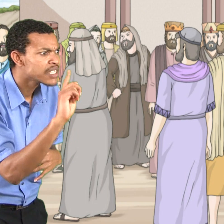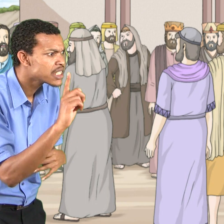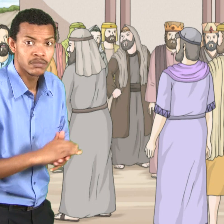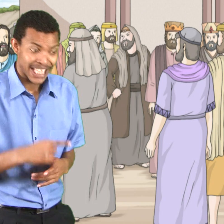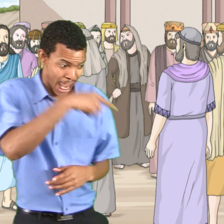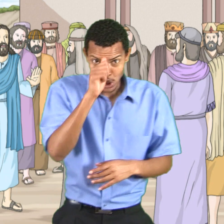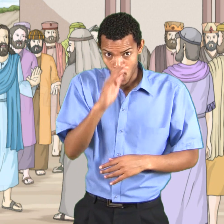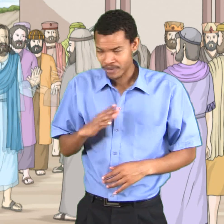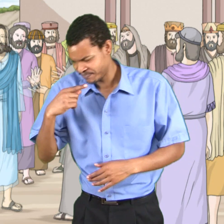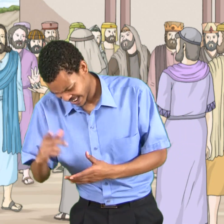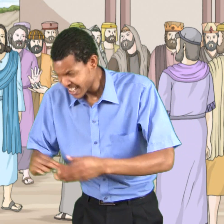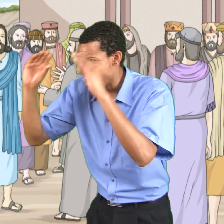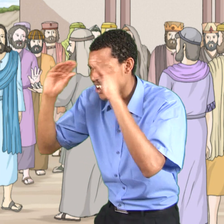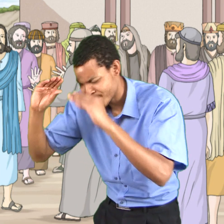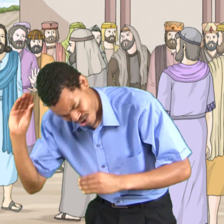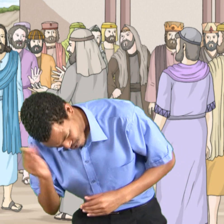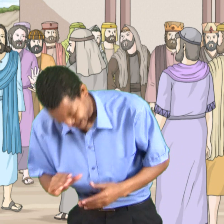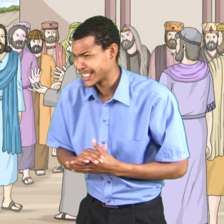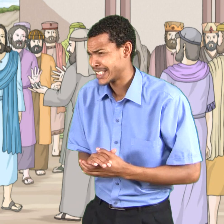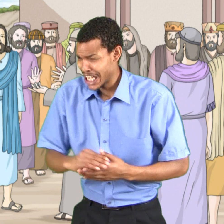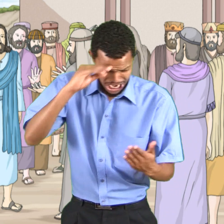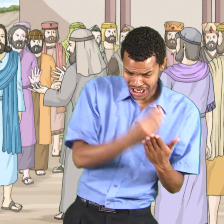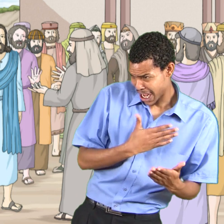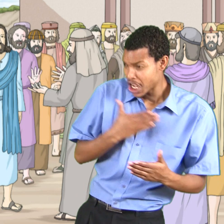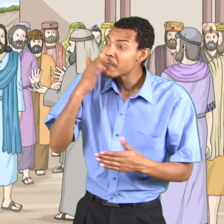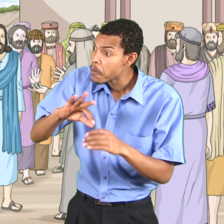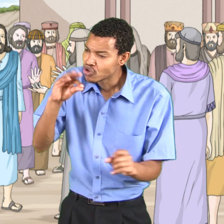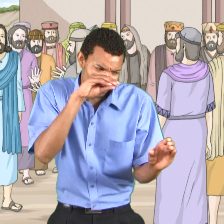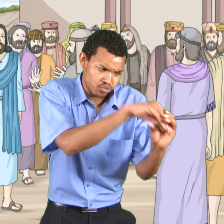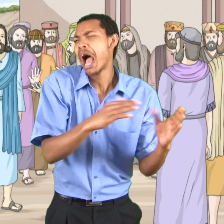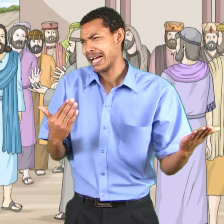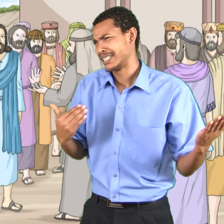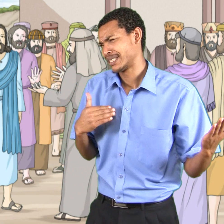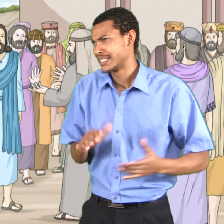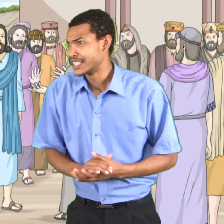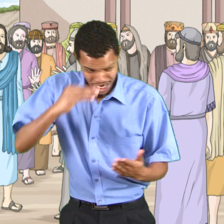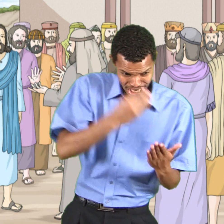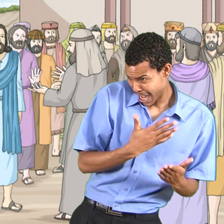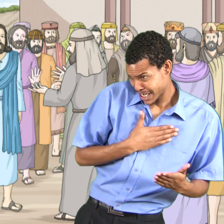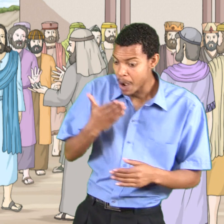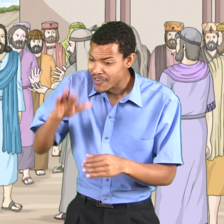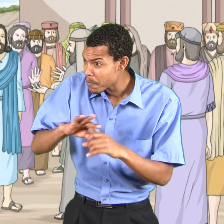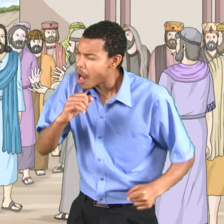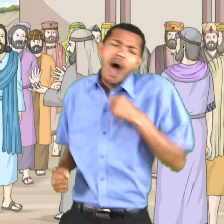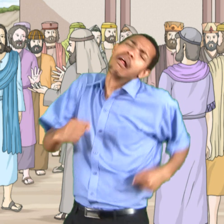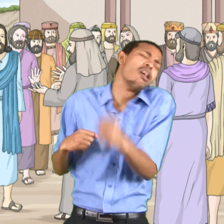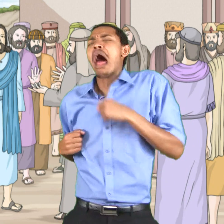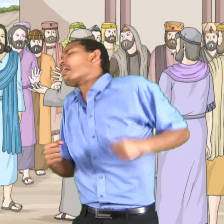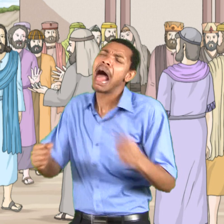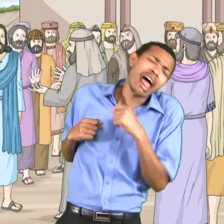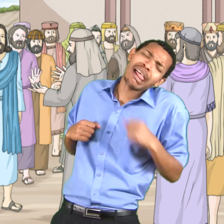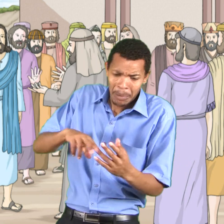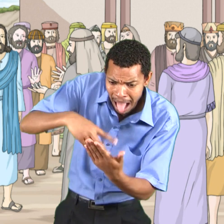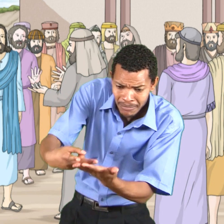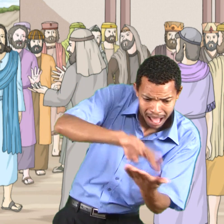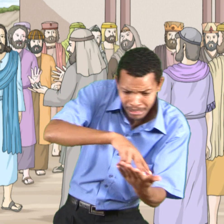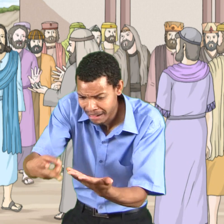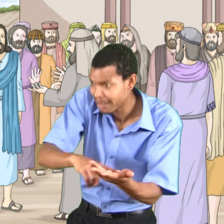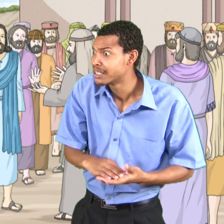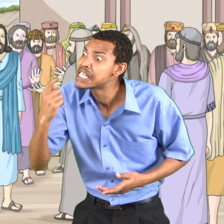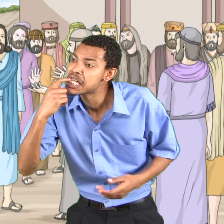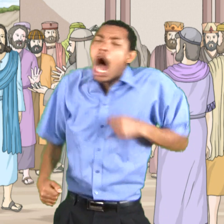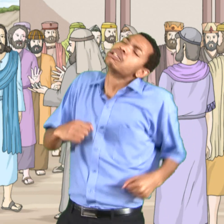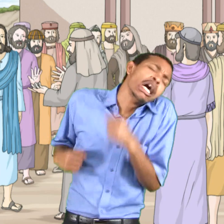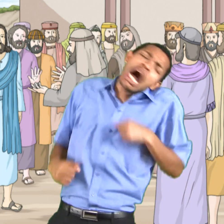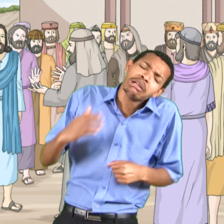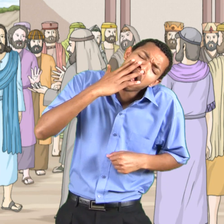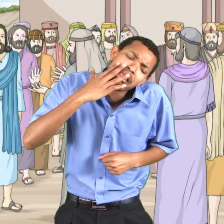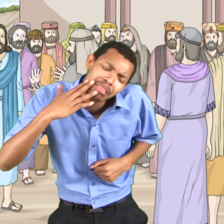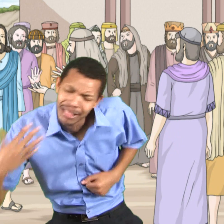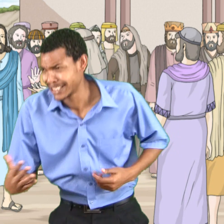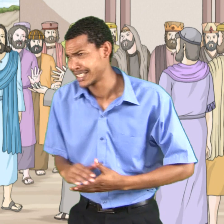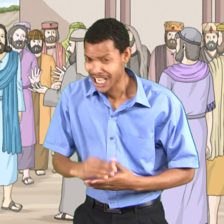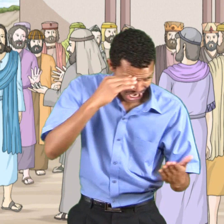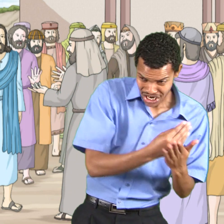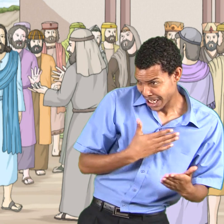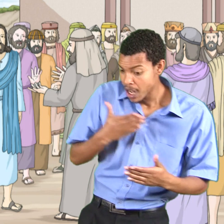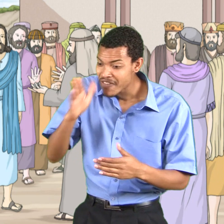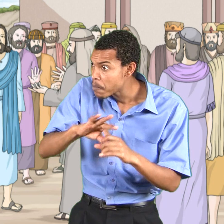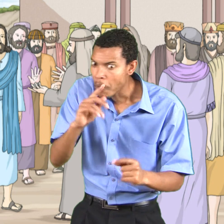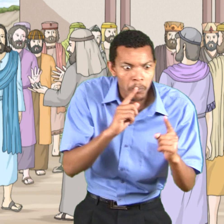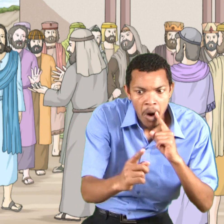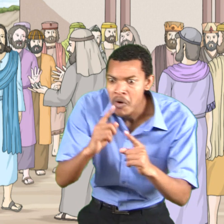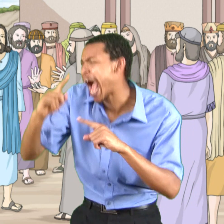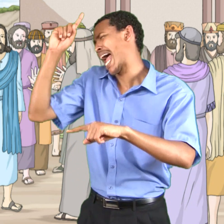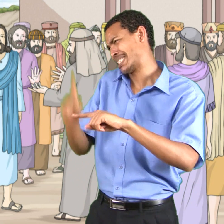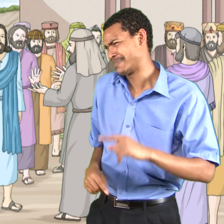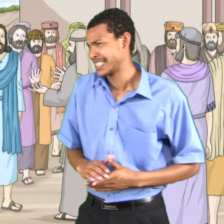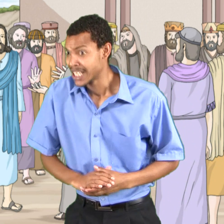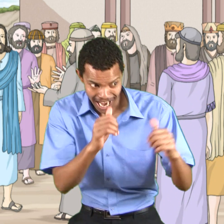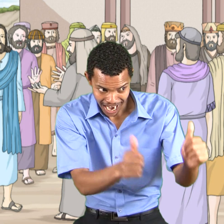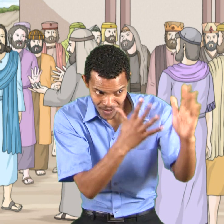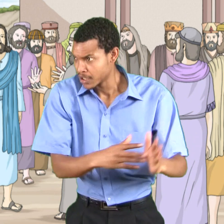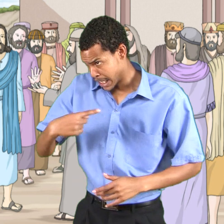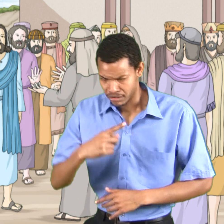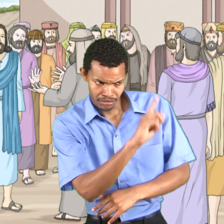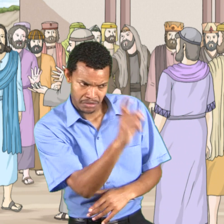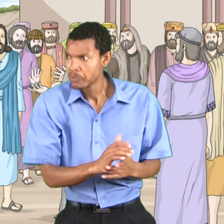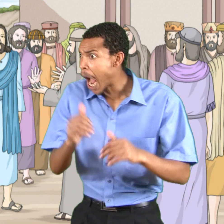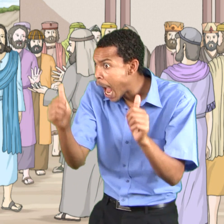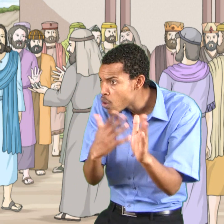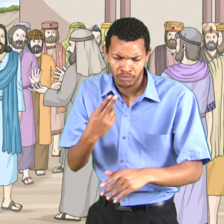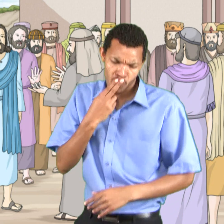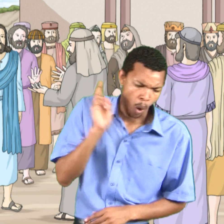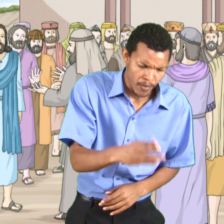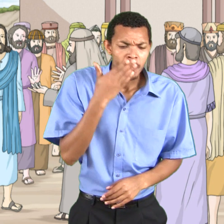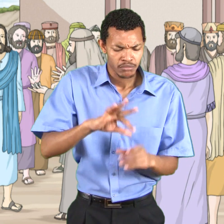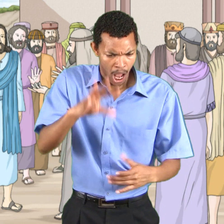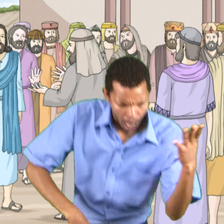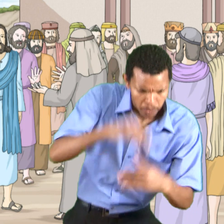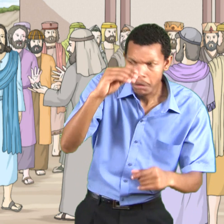Someone in the crowd replied, “Teacher, I brought You my son, who has a spirit that makes him mute. Whenever it seizes him, it throws him to the ground.